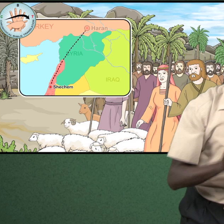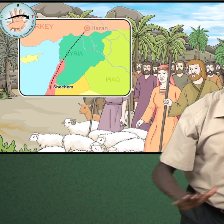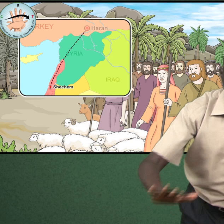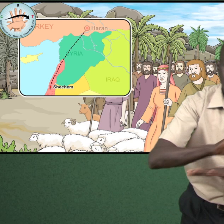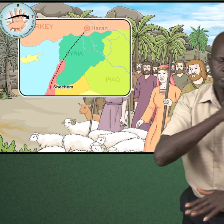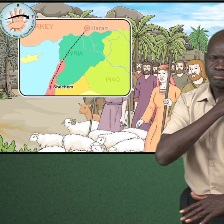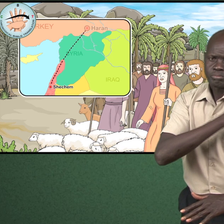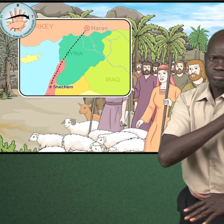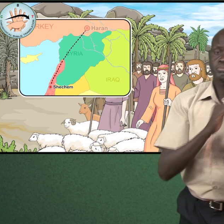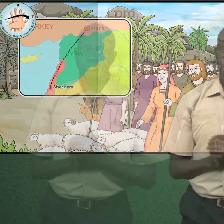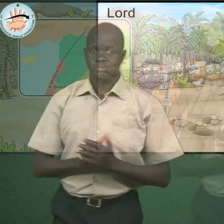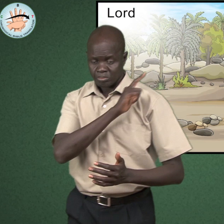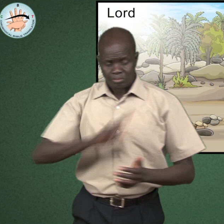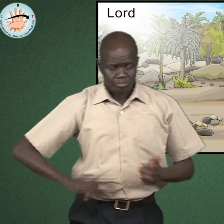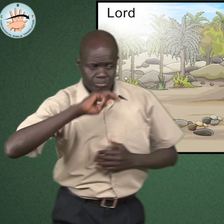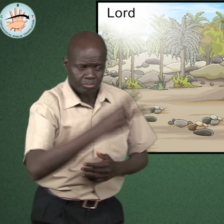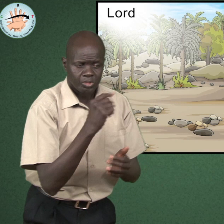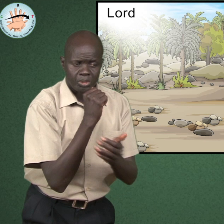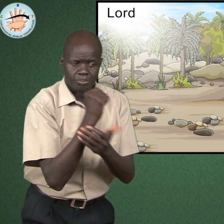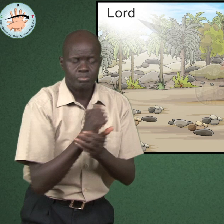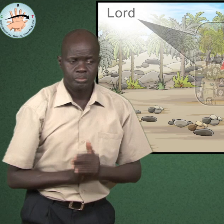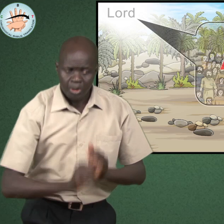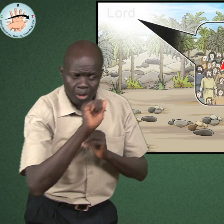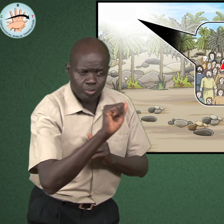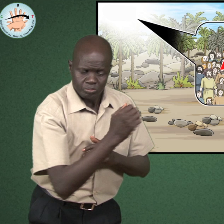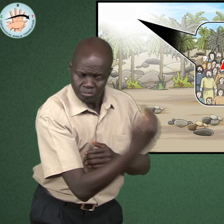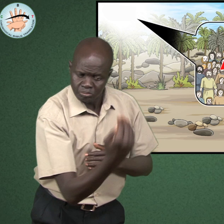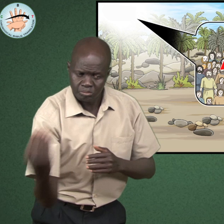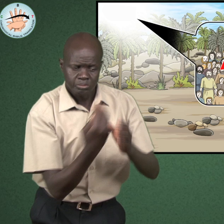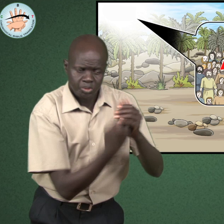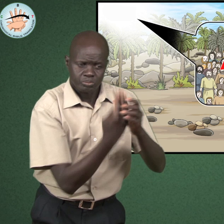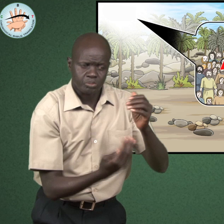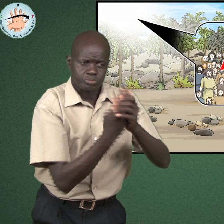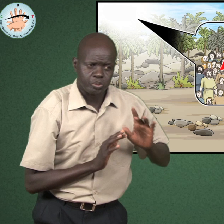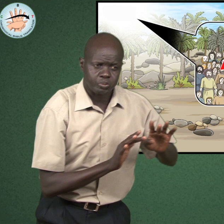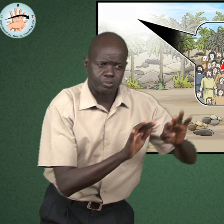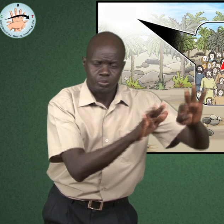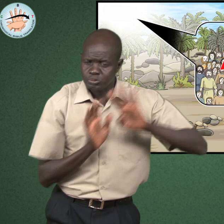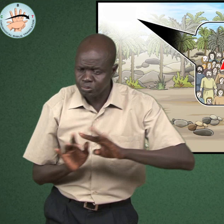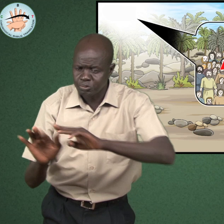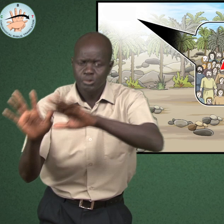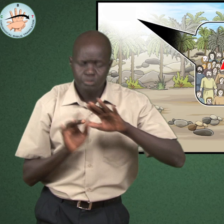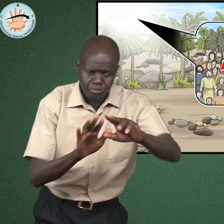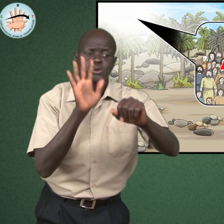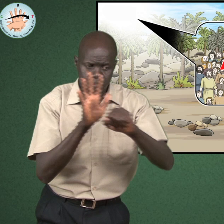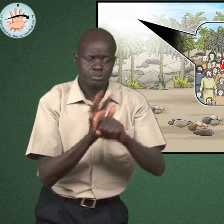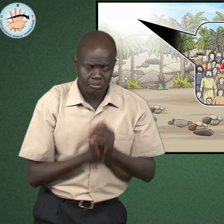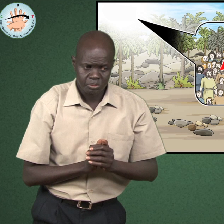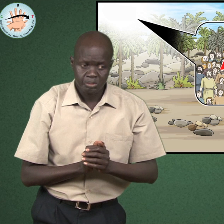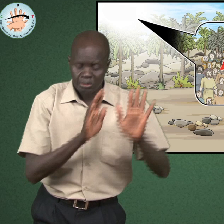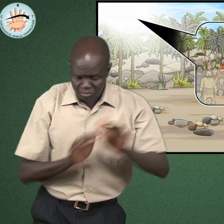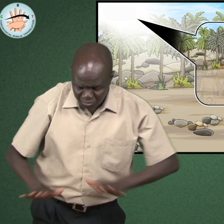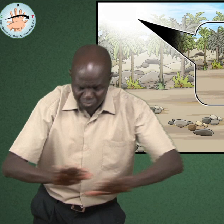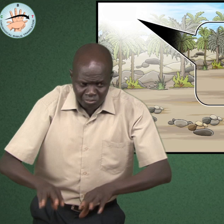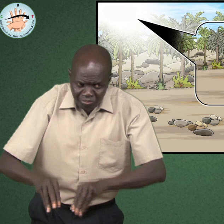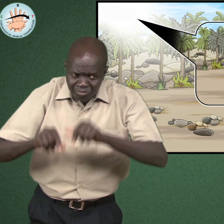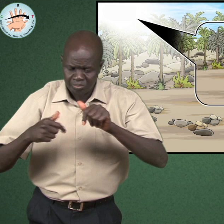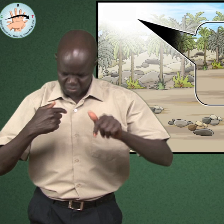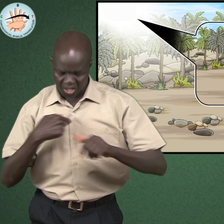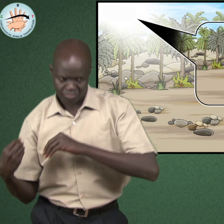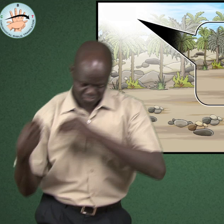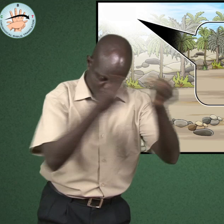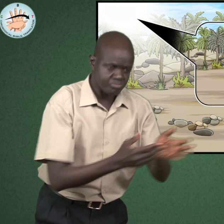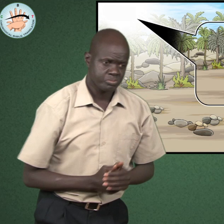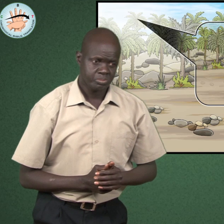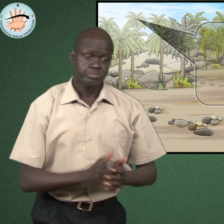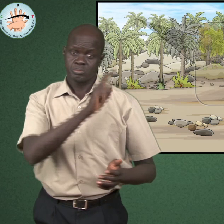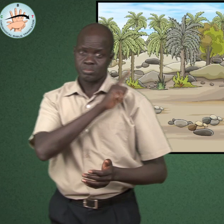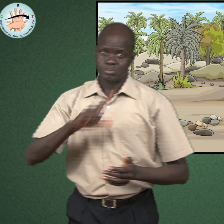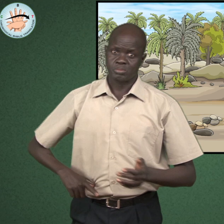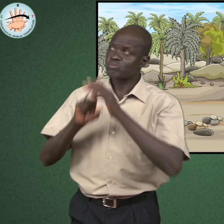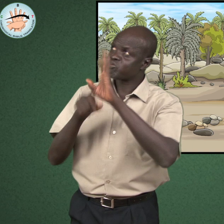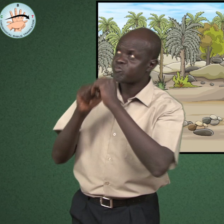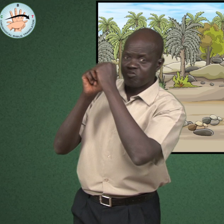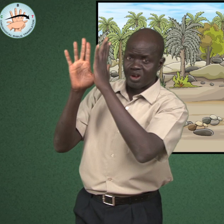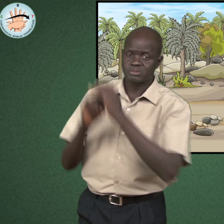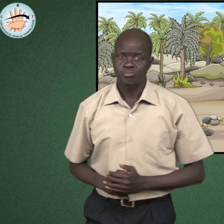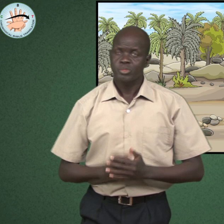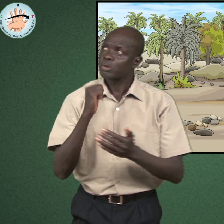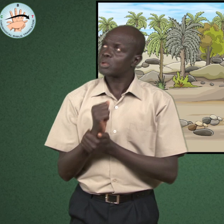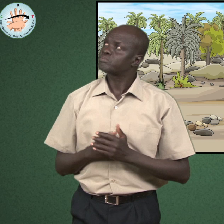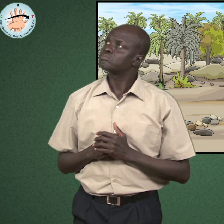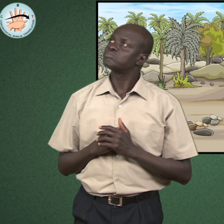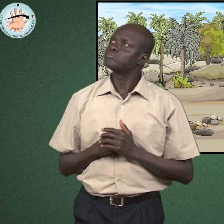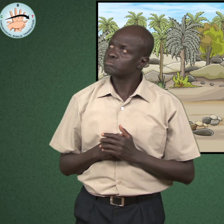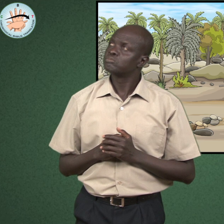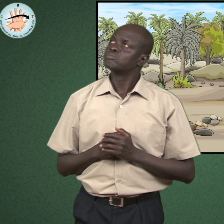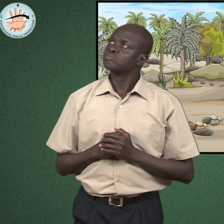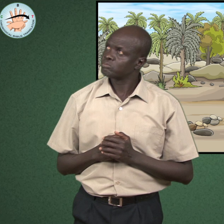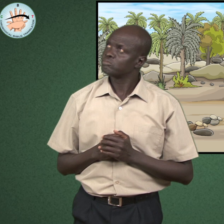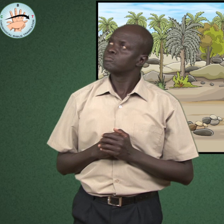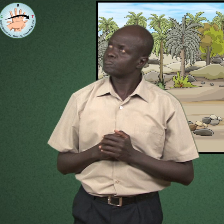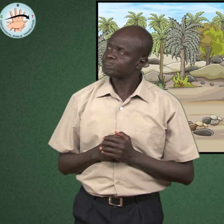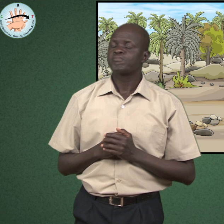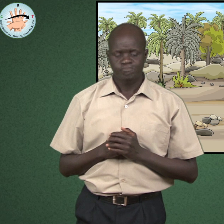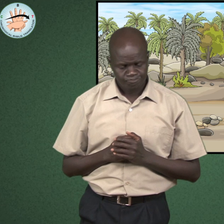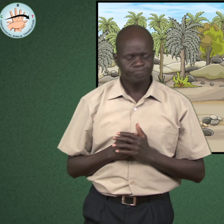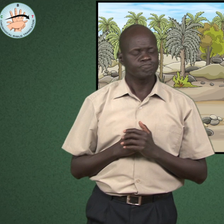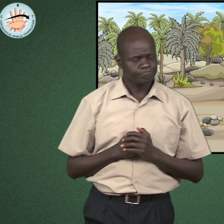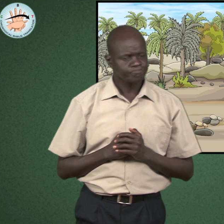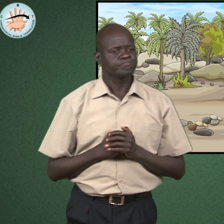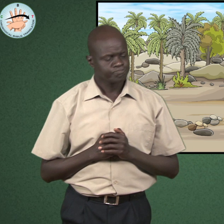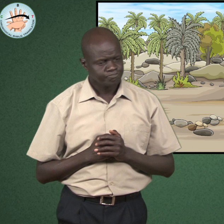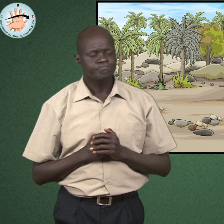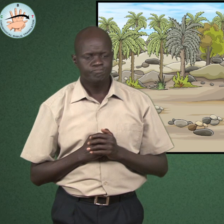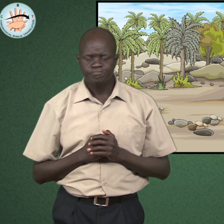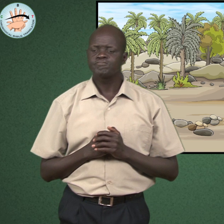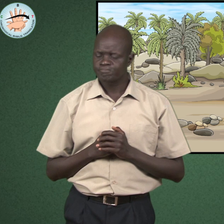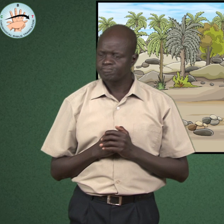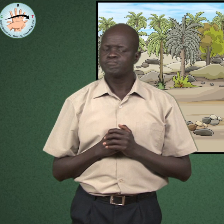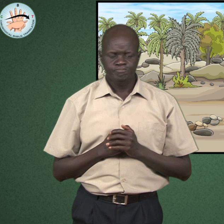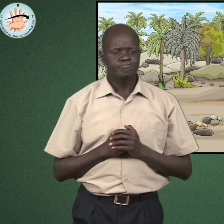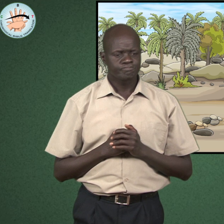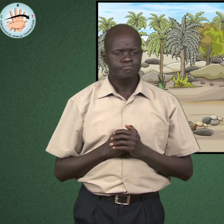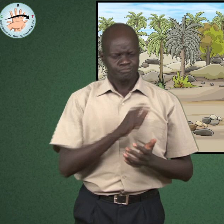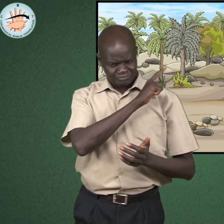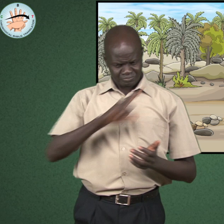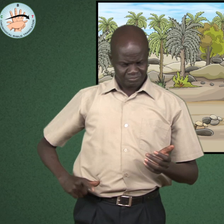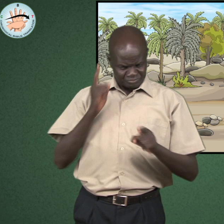Then the LORD appeared to Abram and said, “I will give this land to your offspring.”